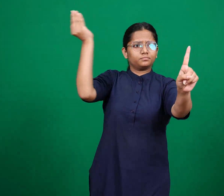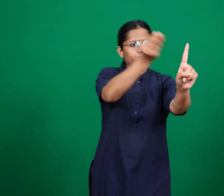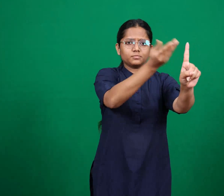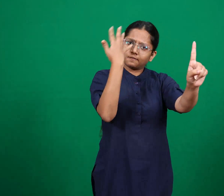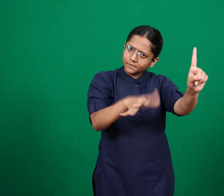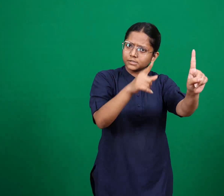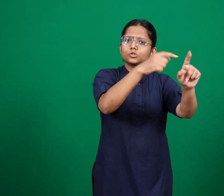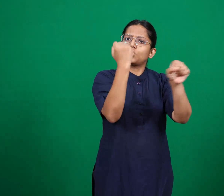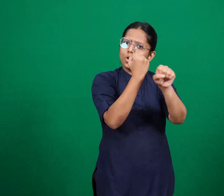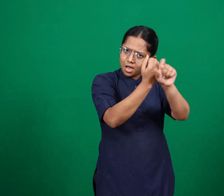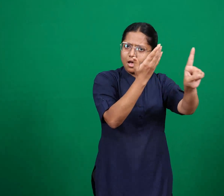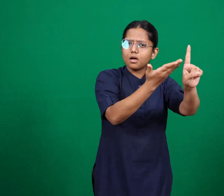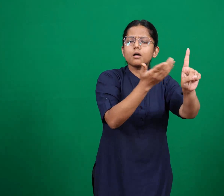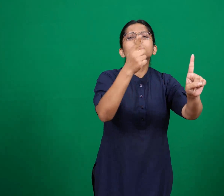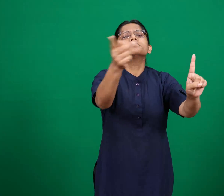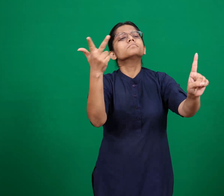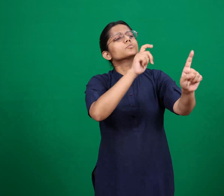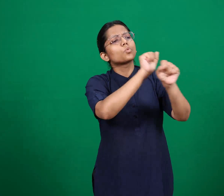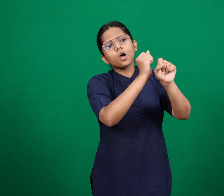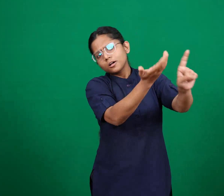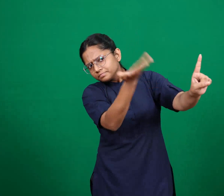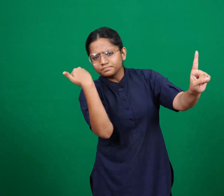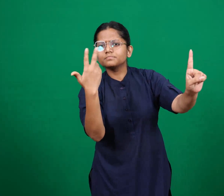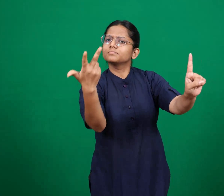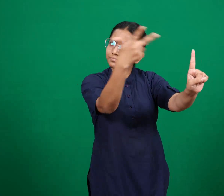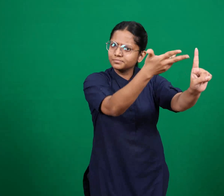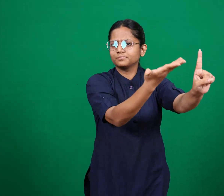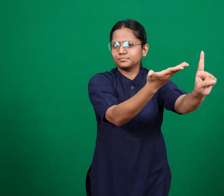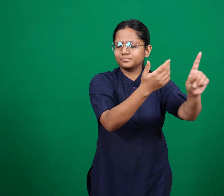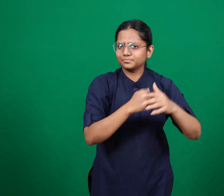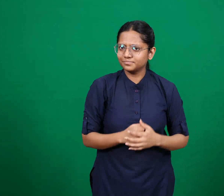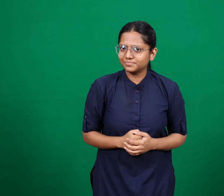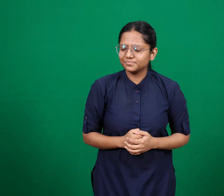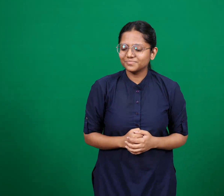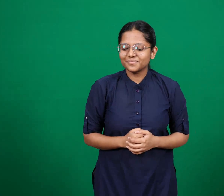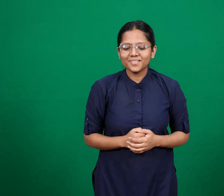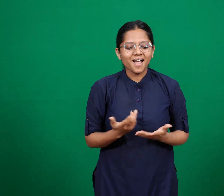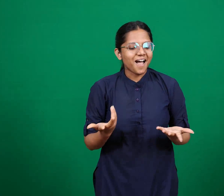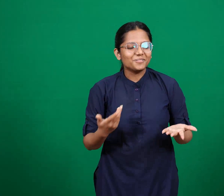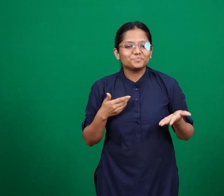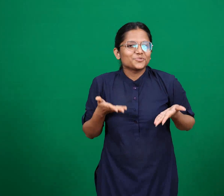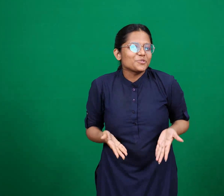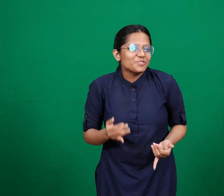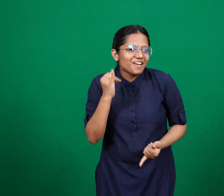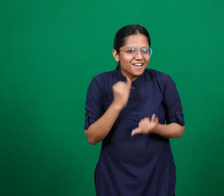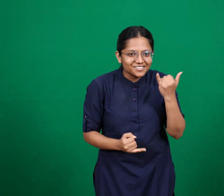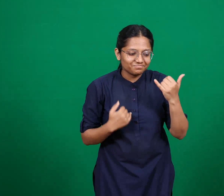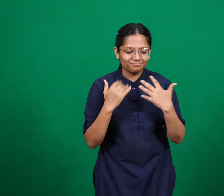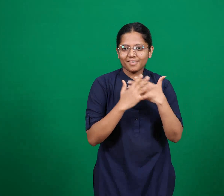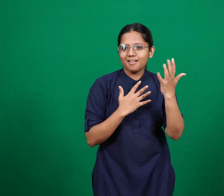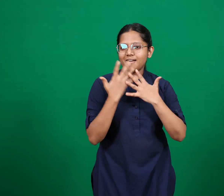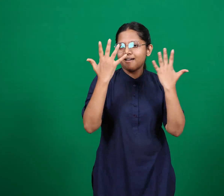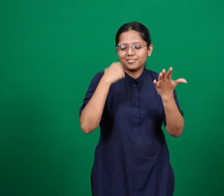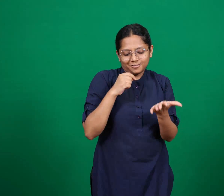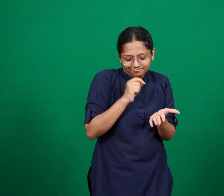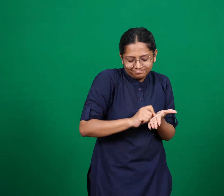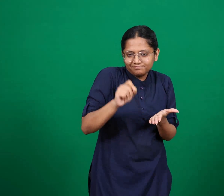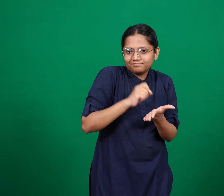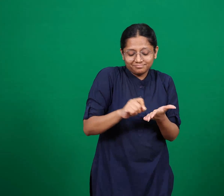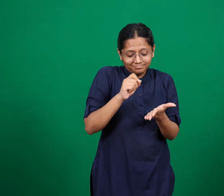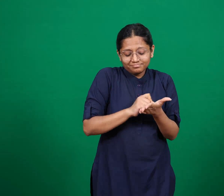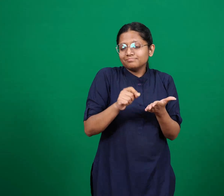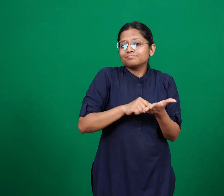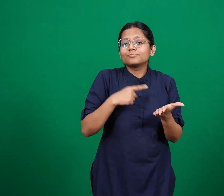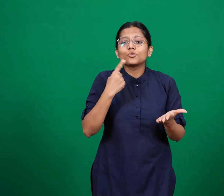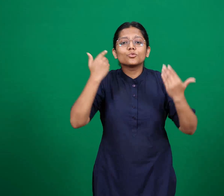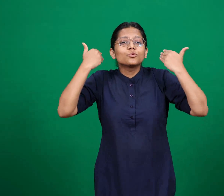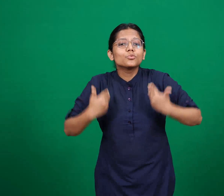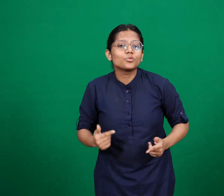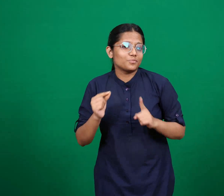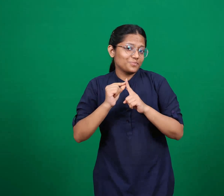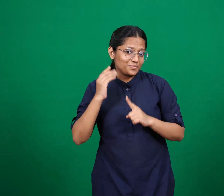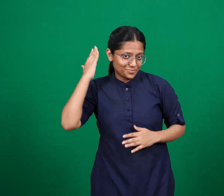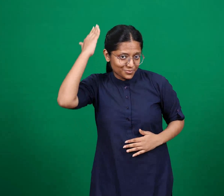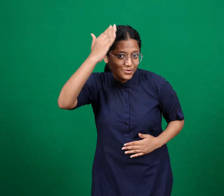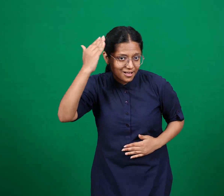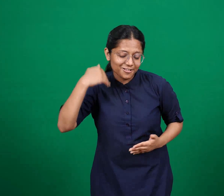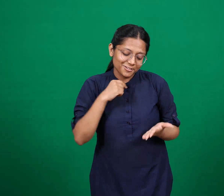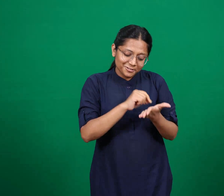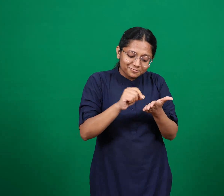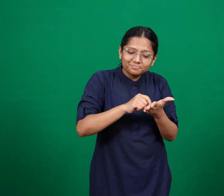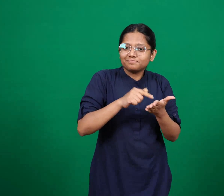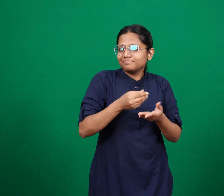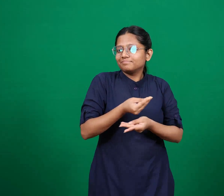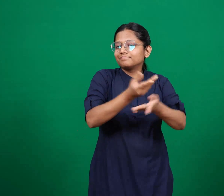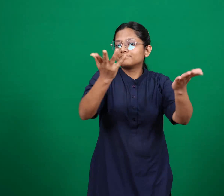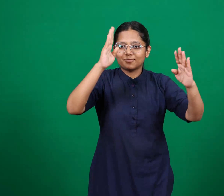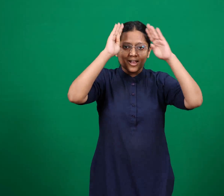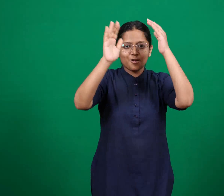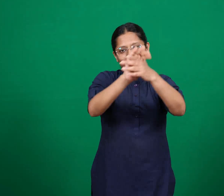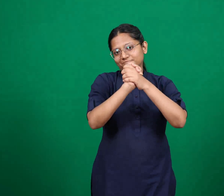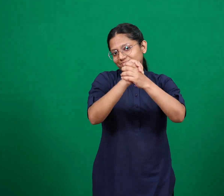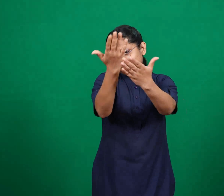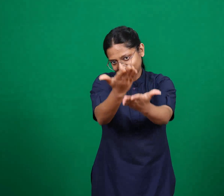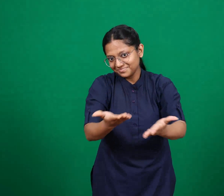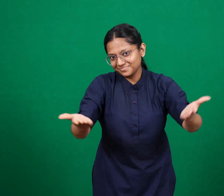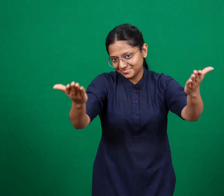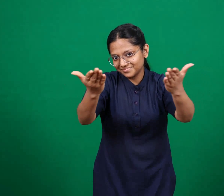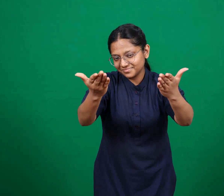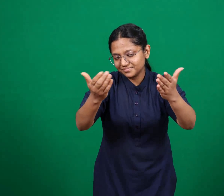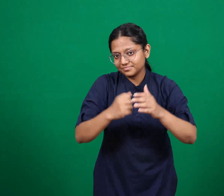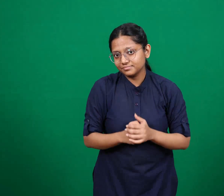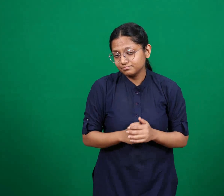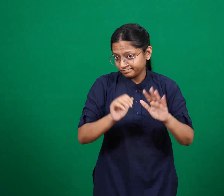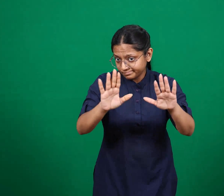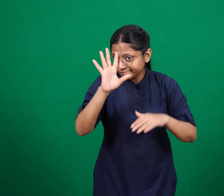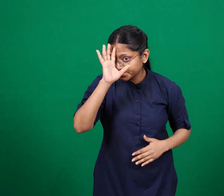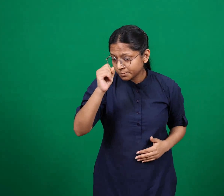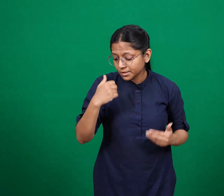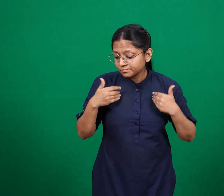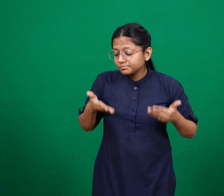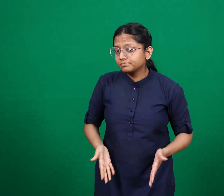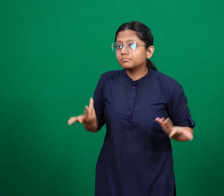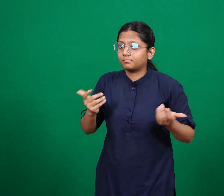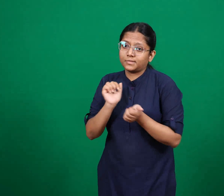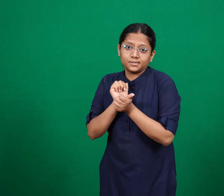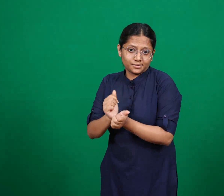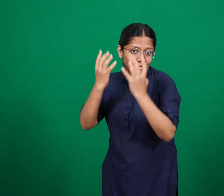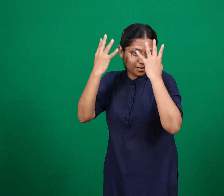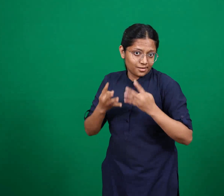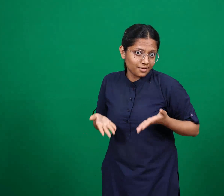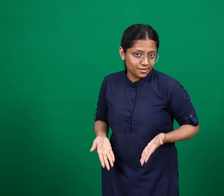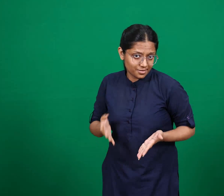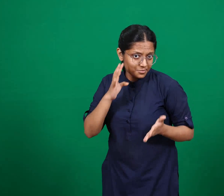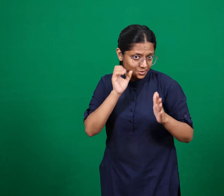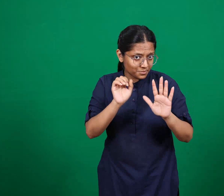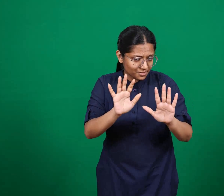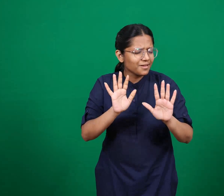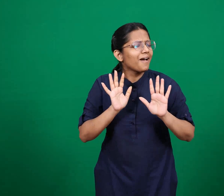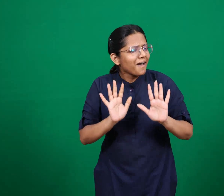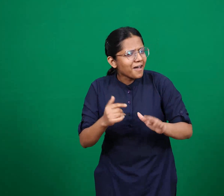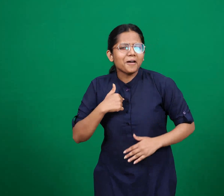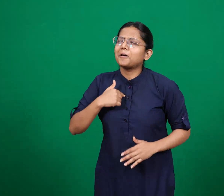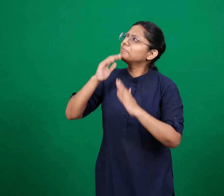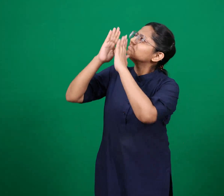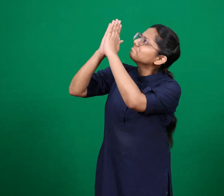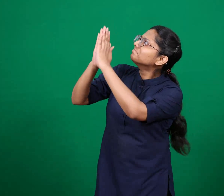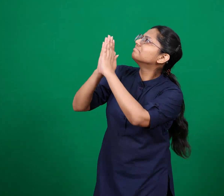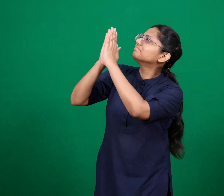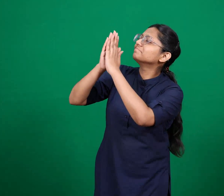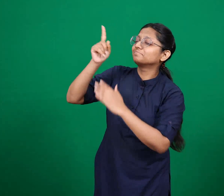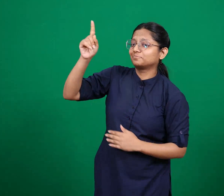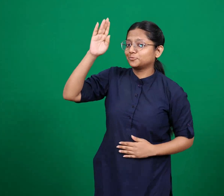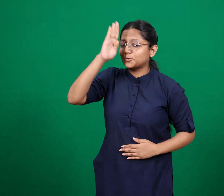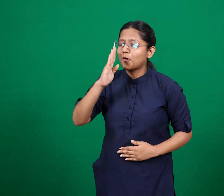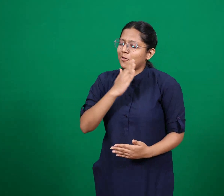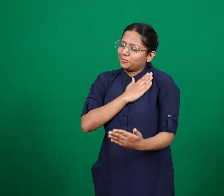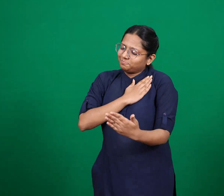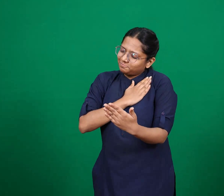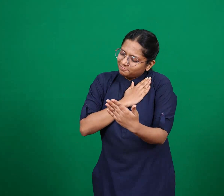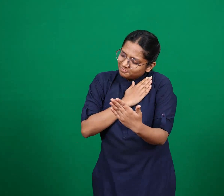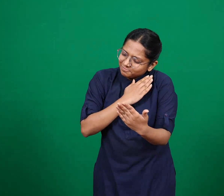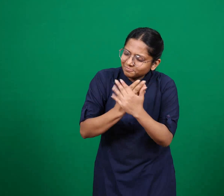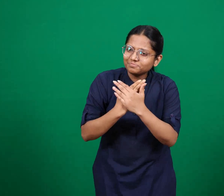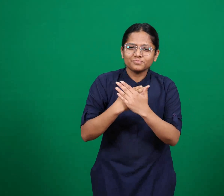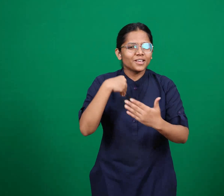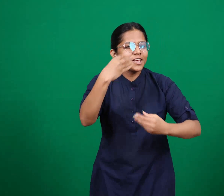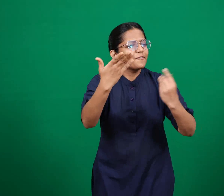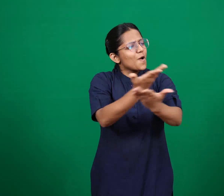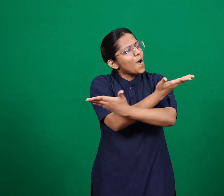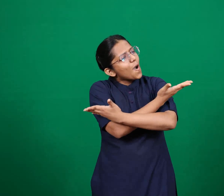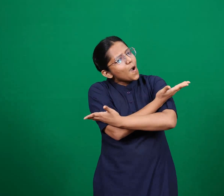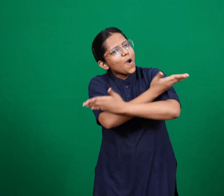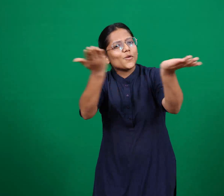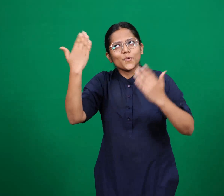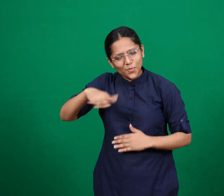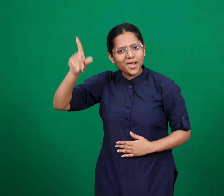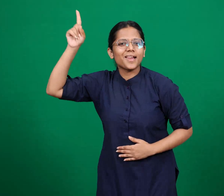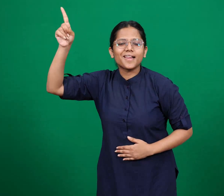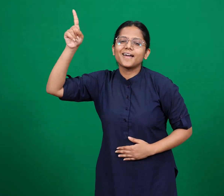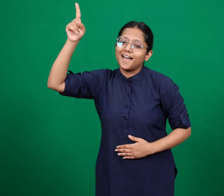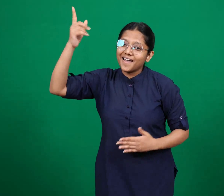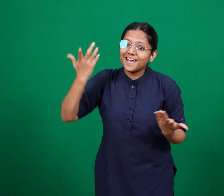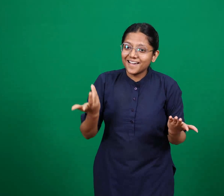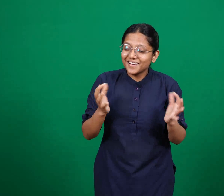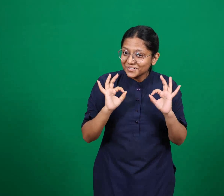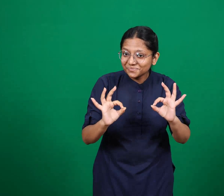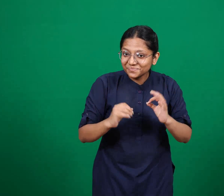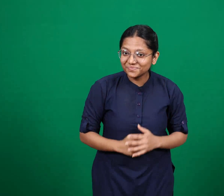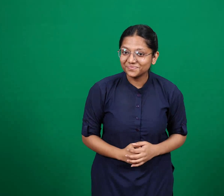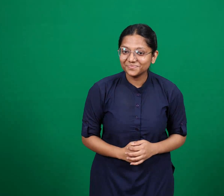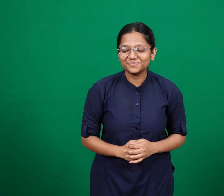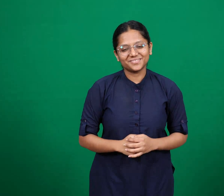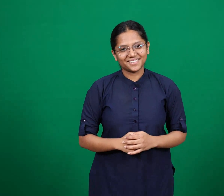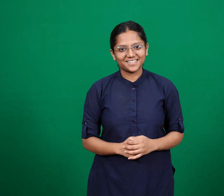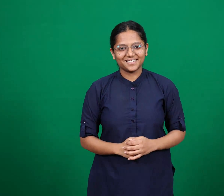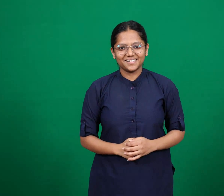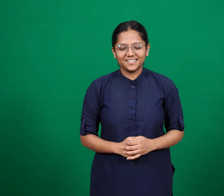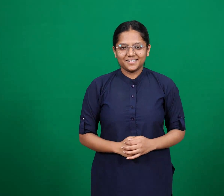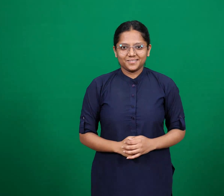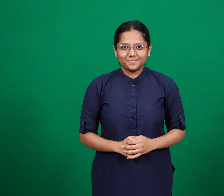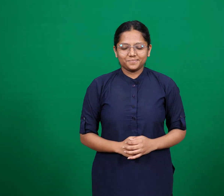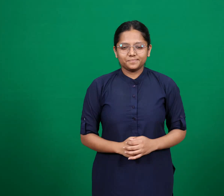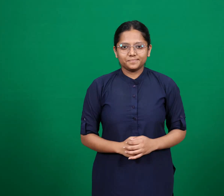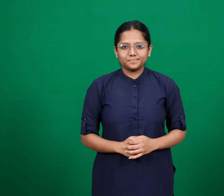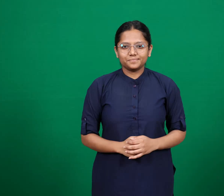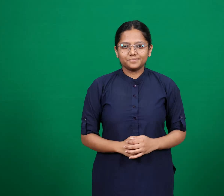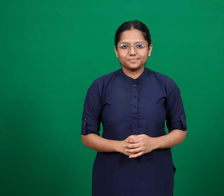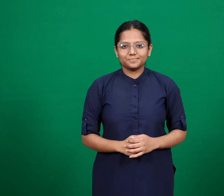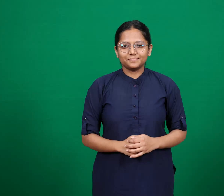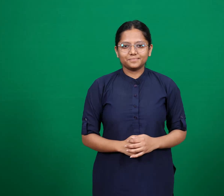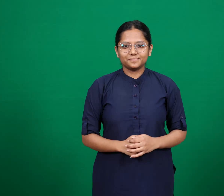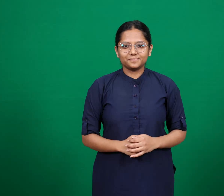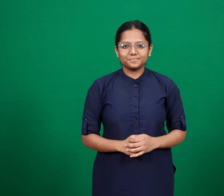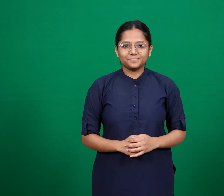Tell Archippus: "See to it that you complete the ministry you have received in the Lord." This greeting is in my own hand- Paul. Remember my chains.